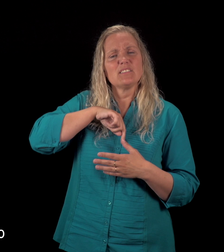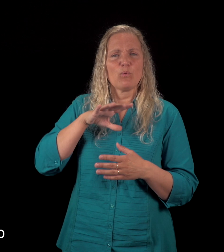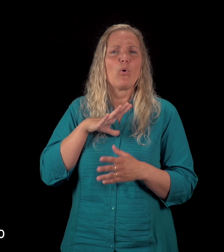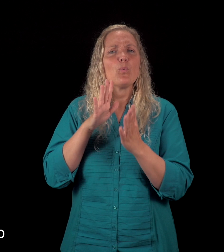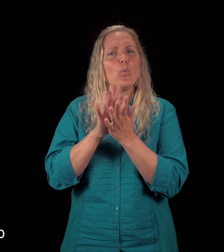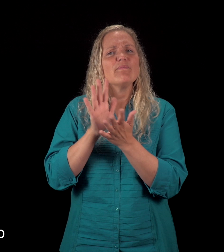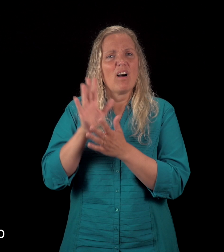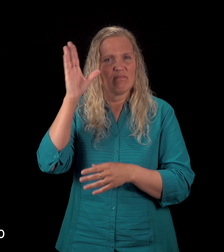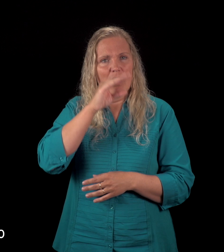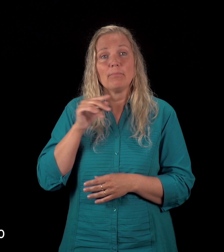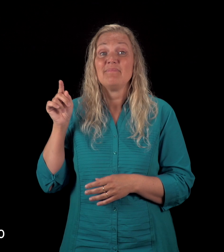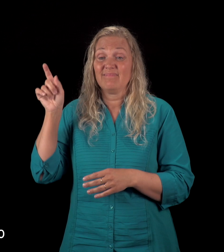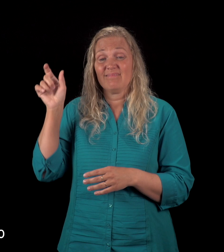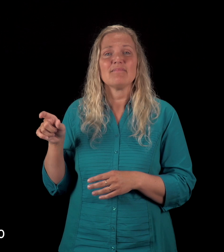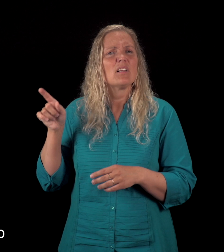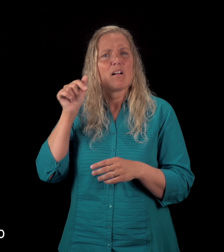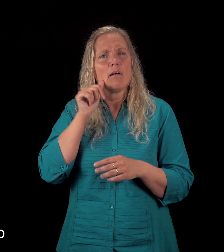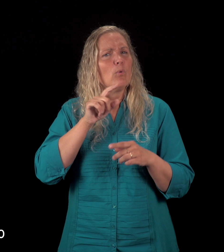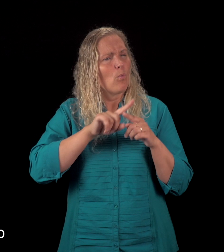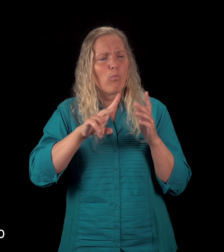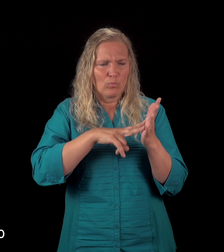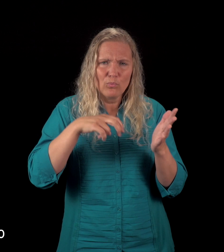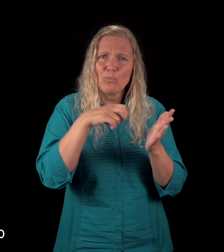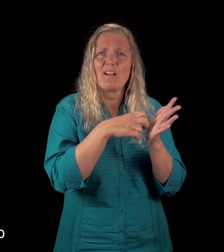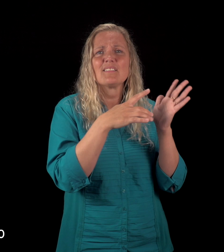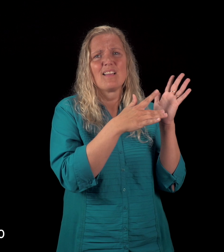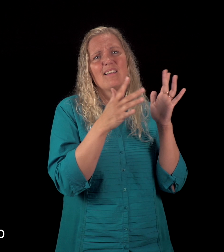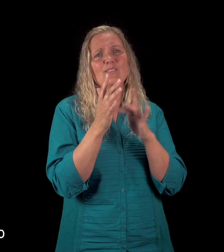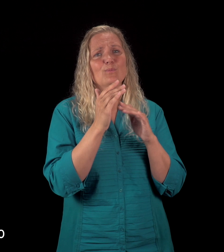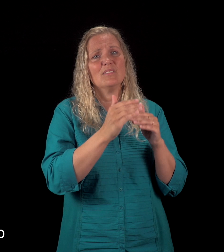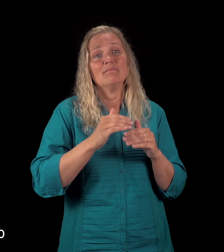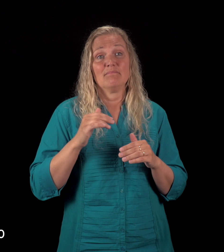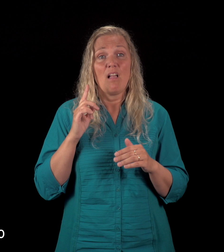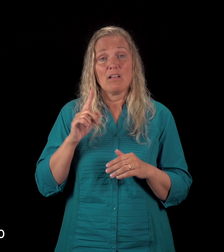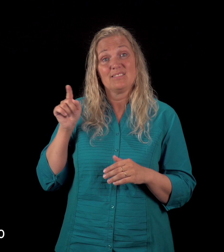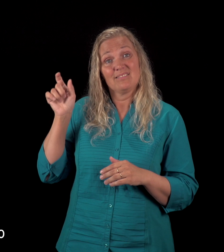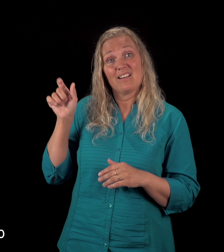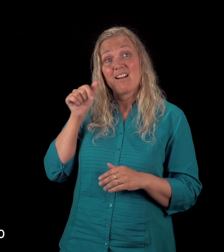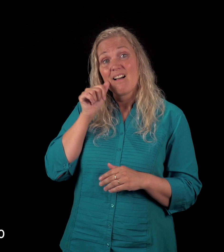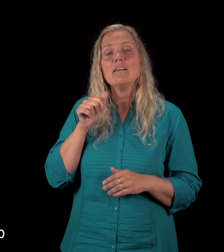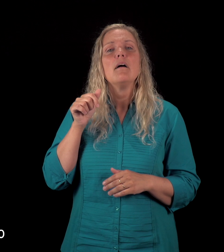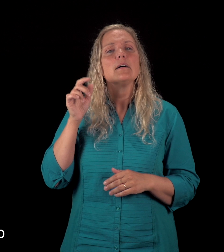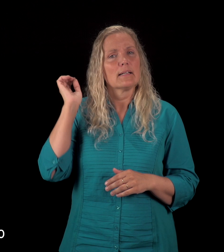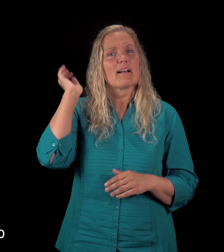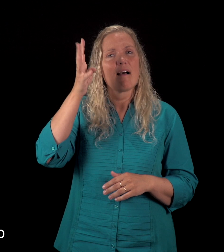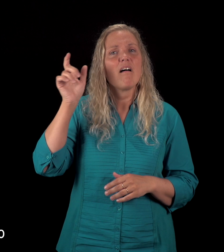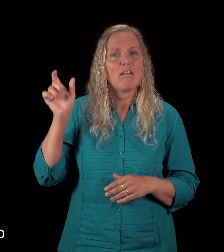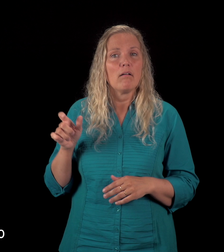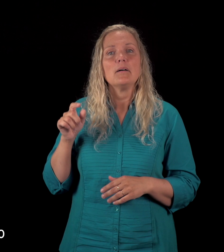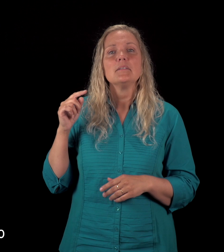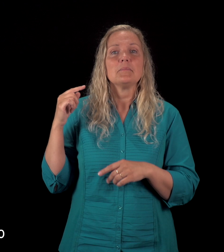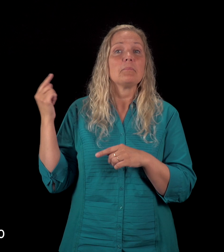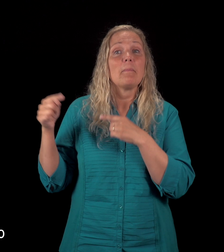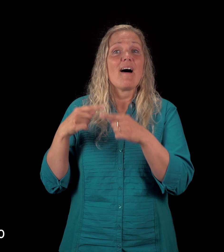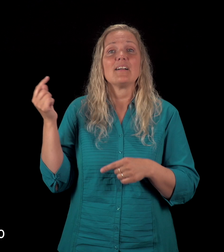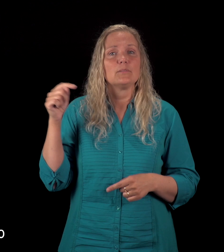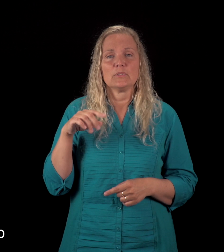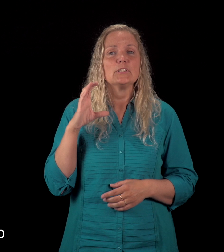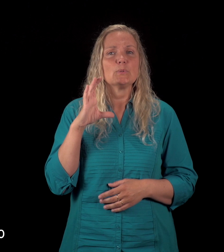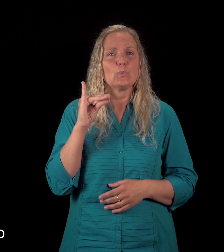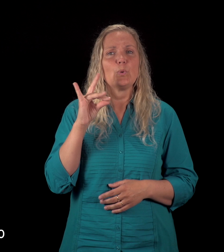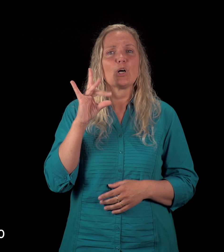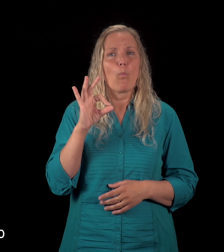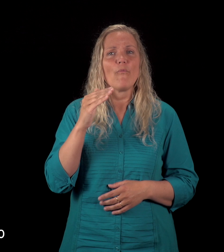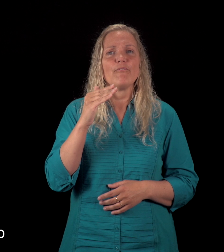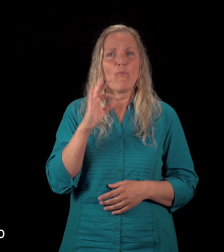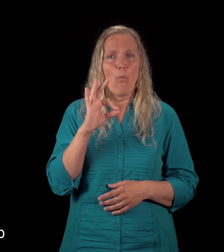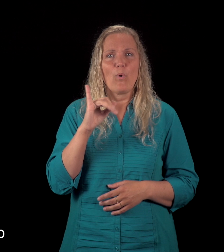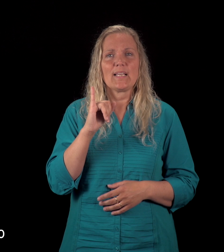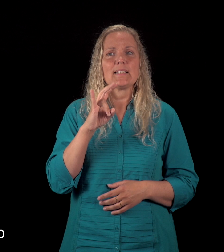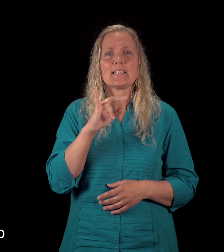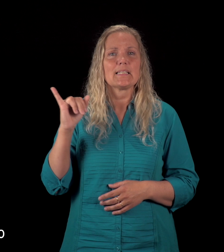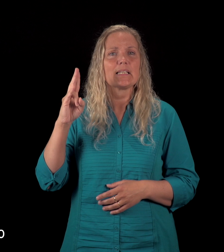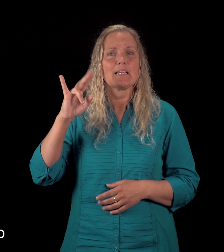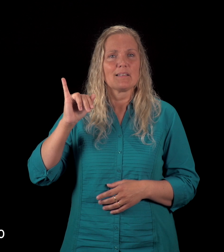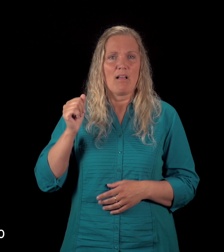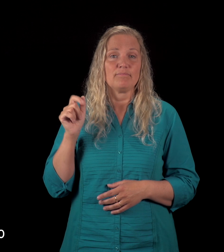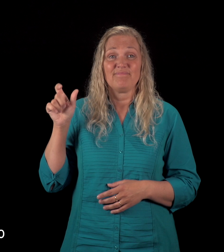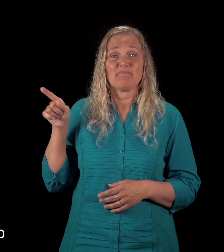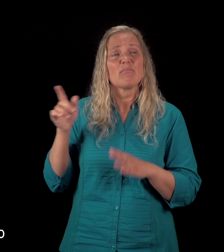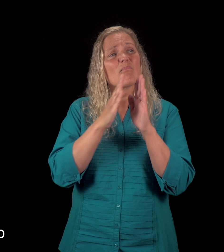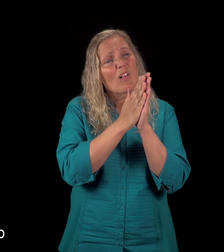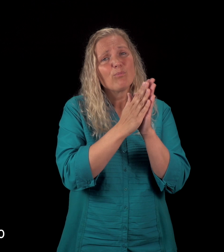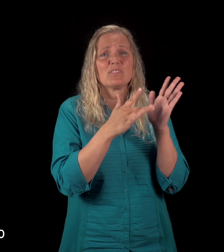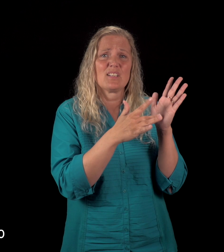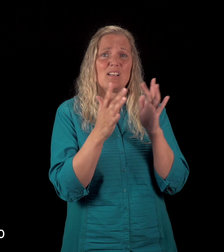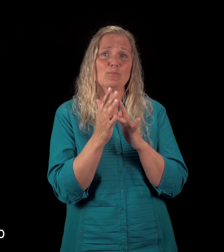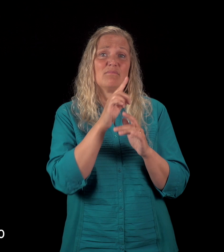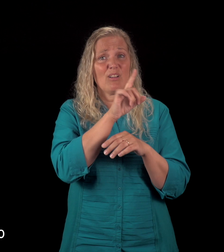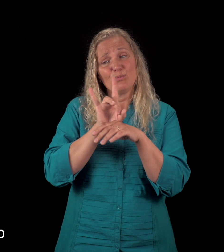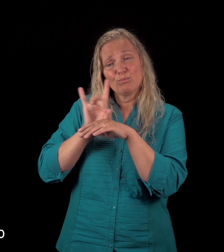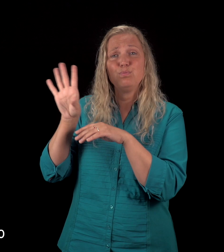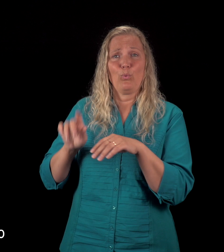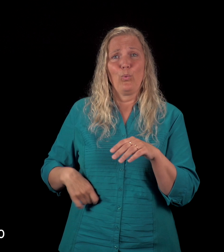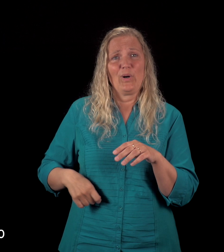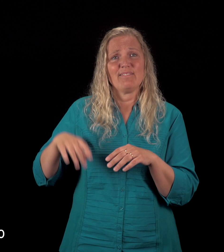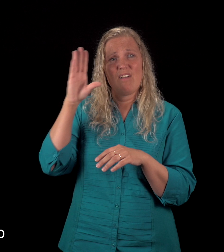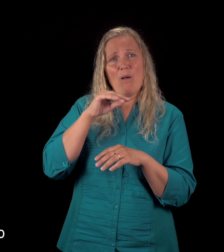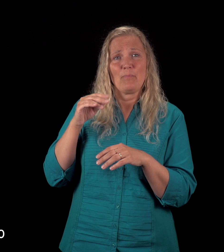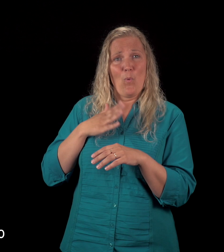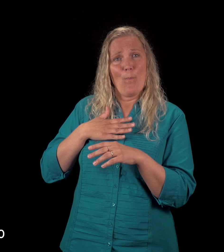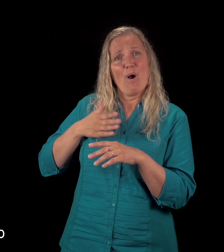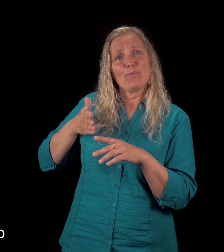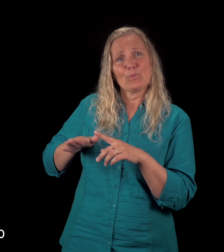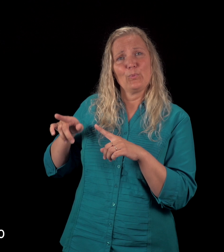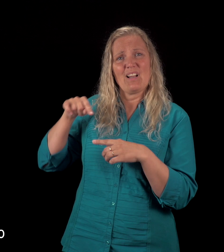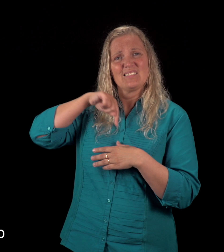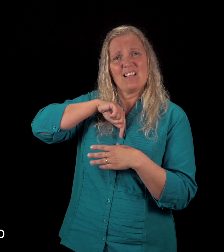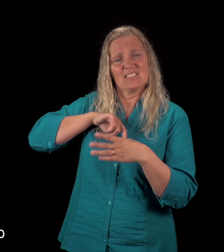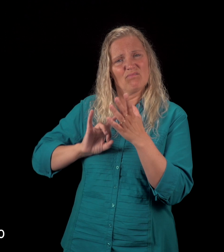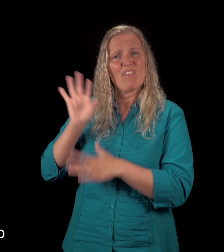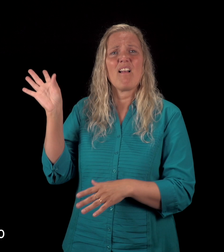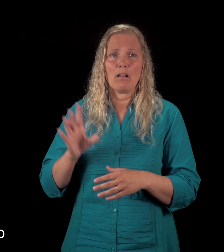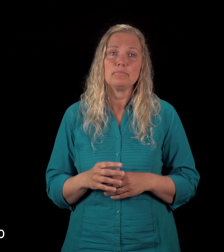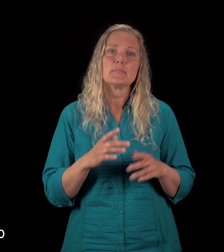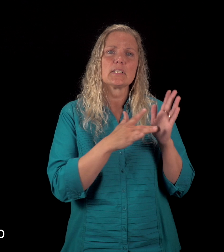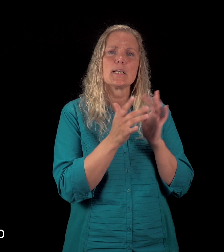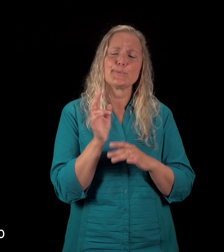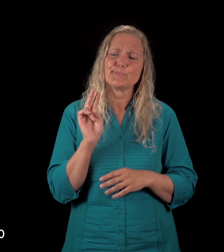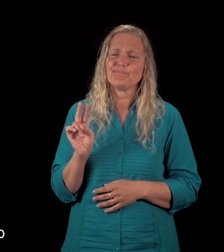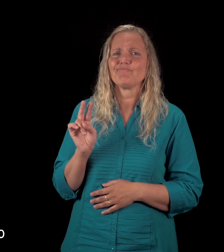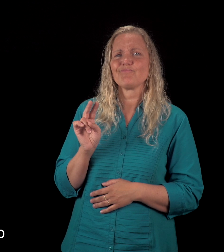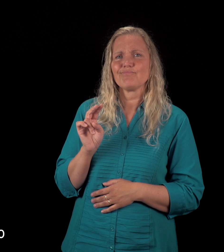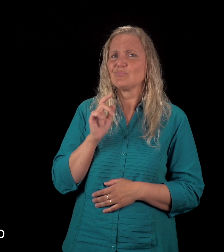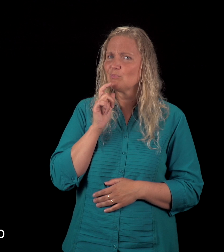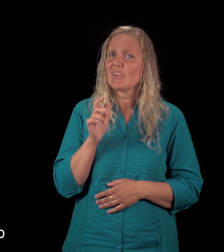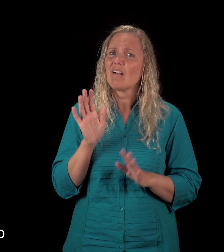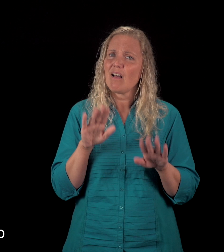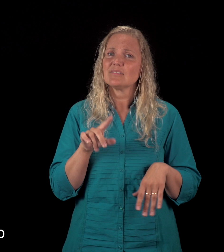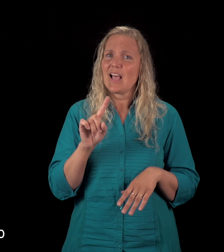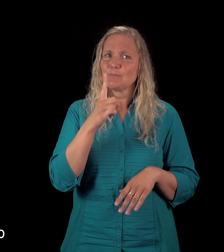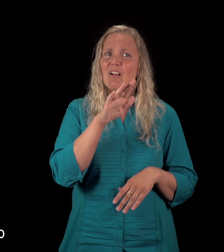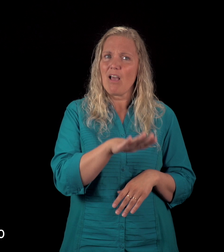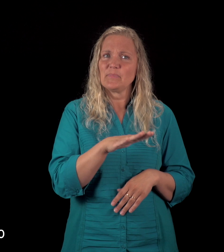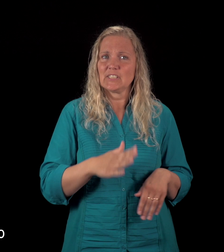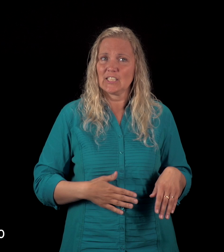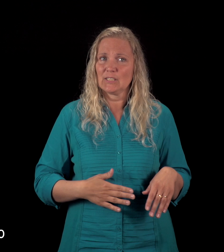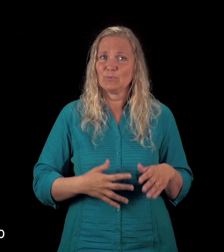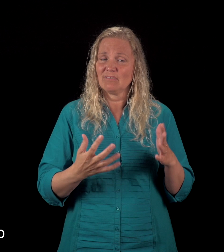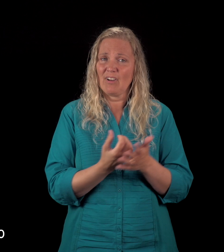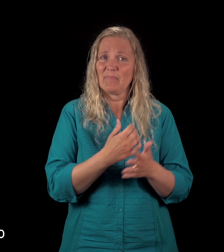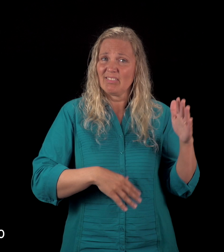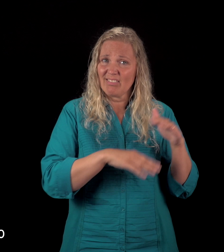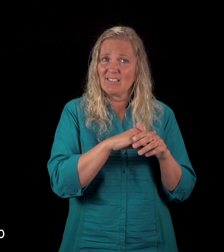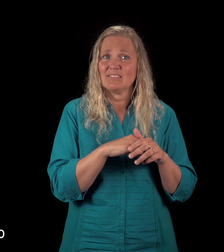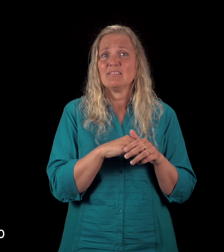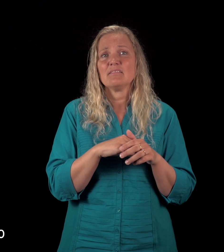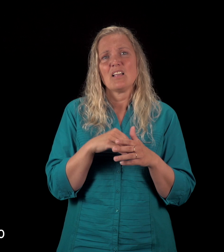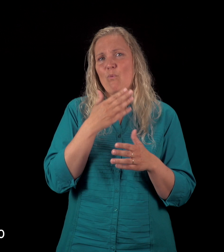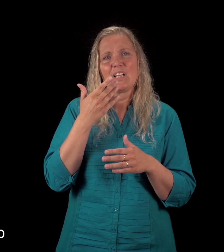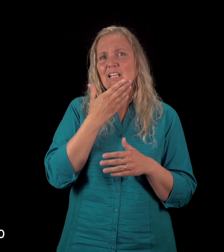Now she was a Greek woman of Syrophoenician origin, and she kept asking Jesus to drive the demon out of her daughter. “First let the children have their fill,” He said.